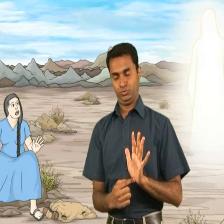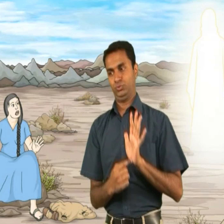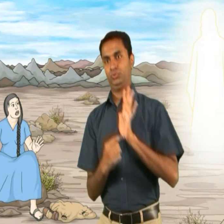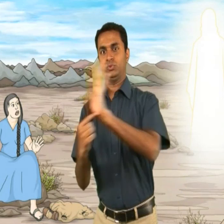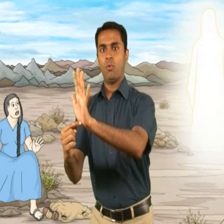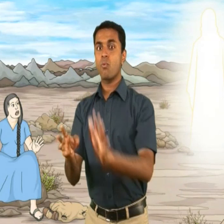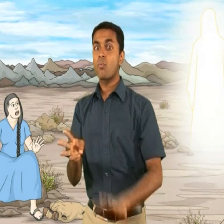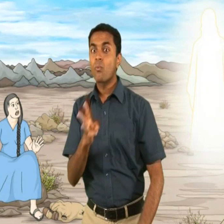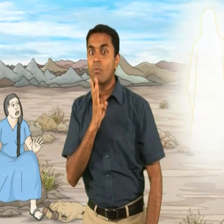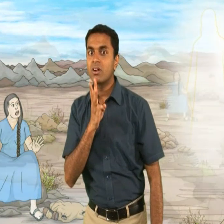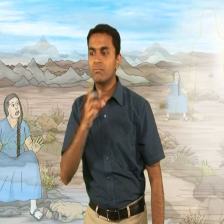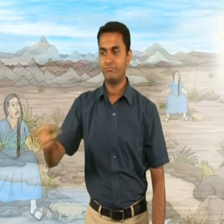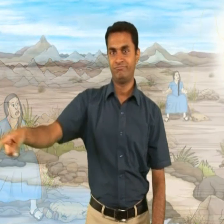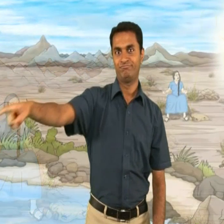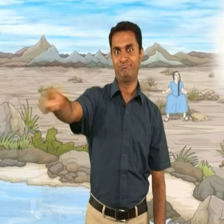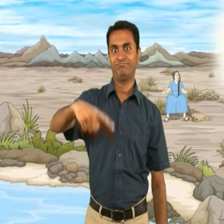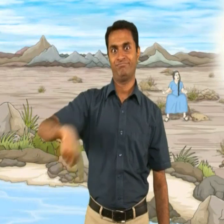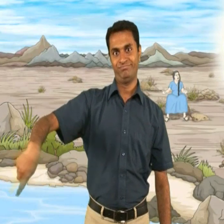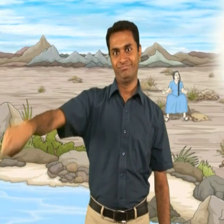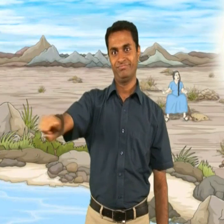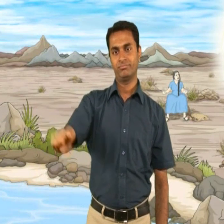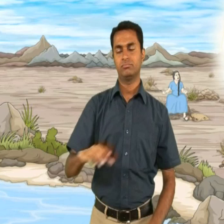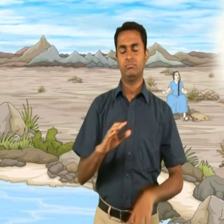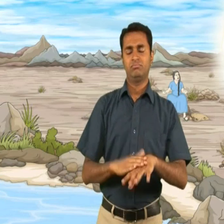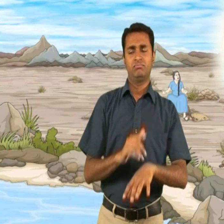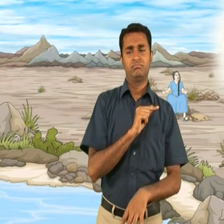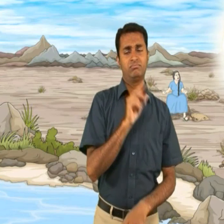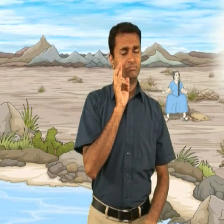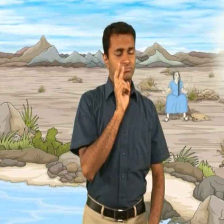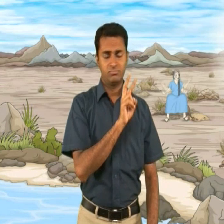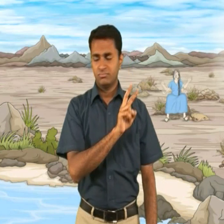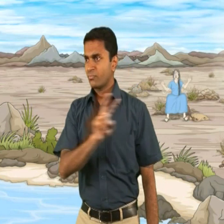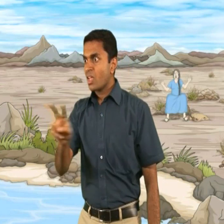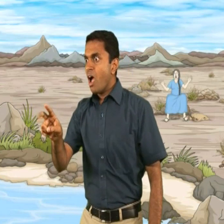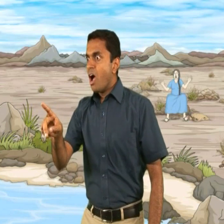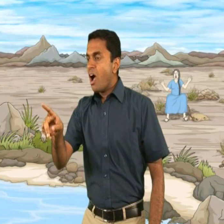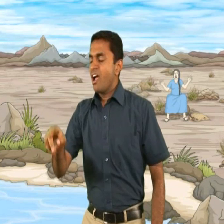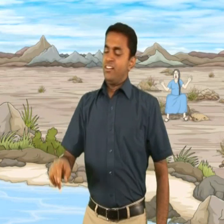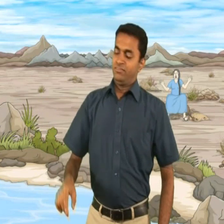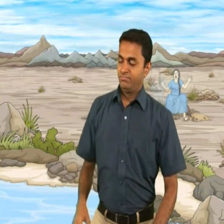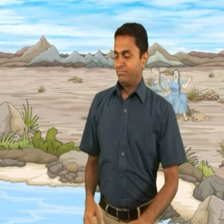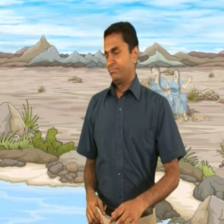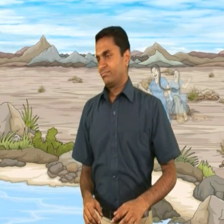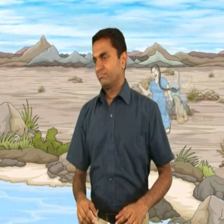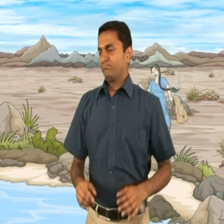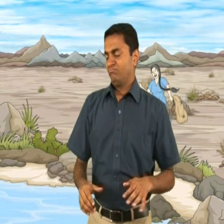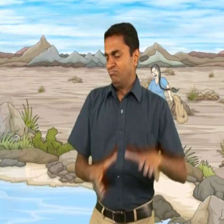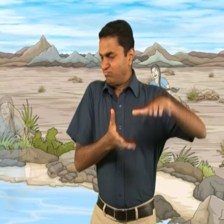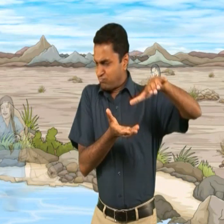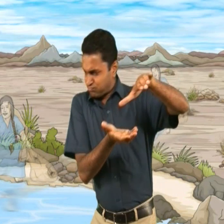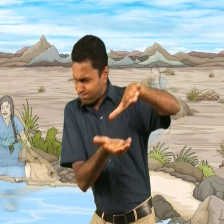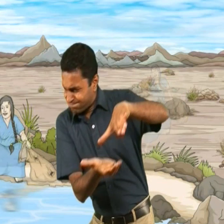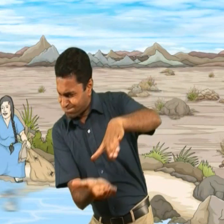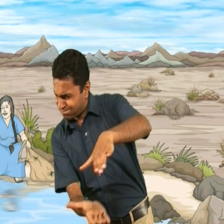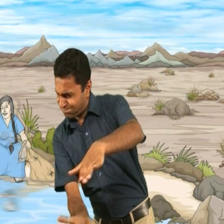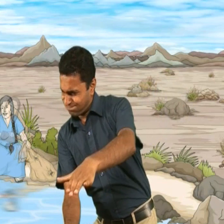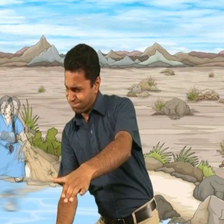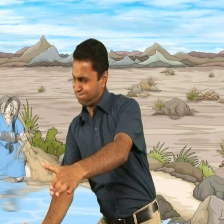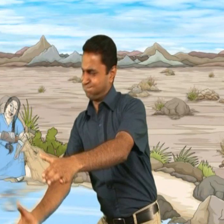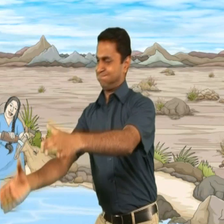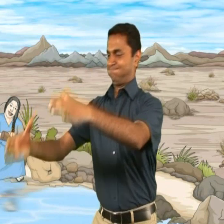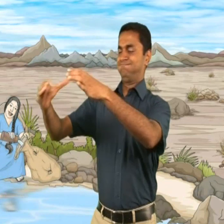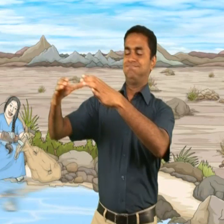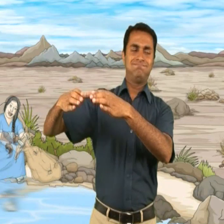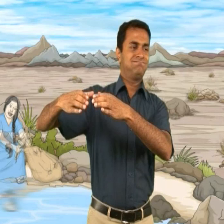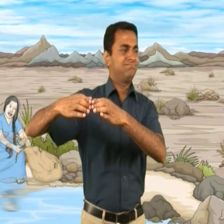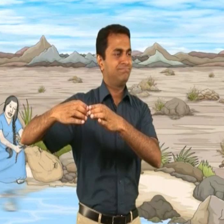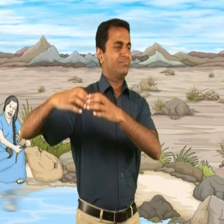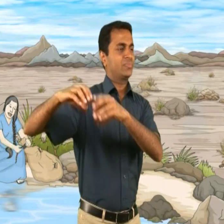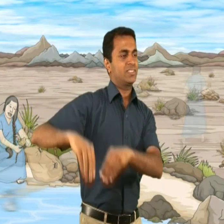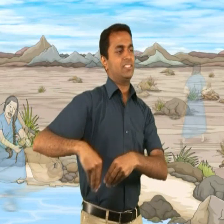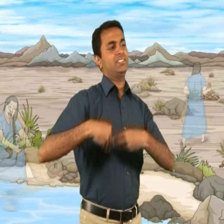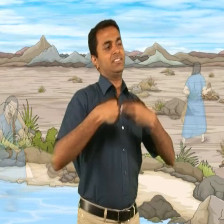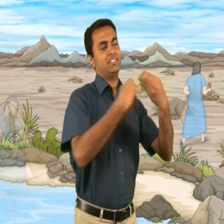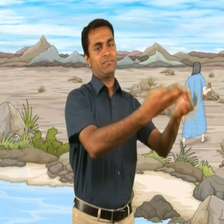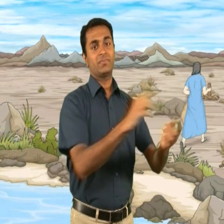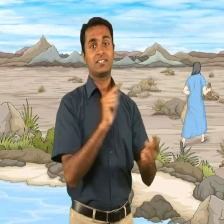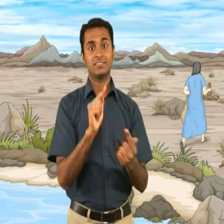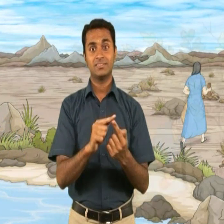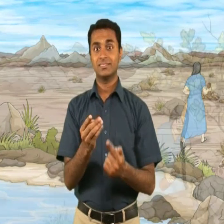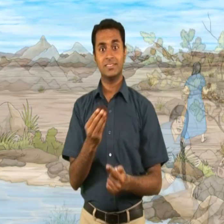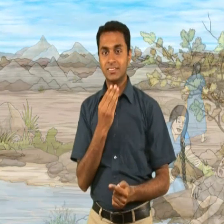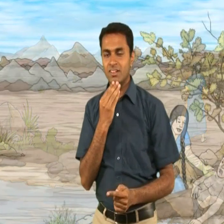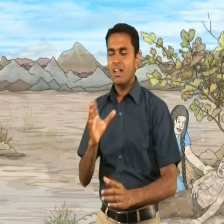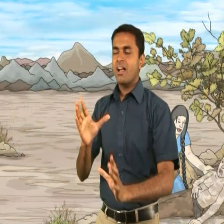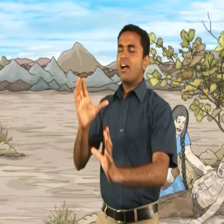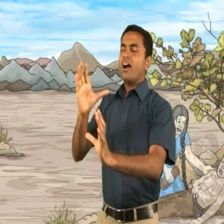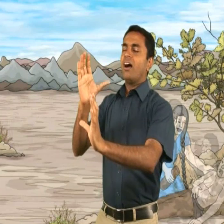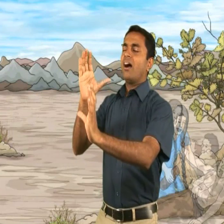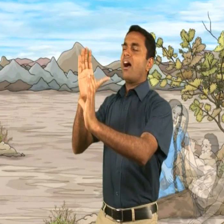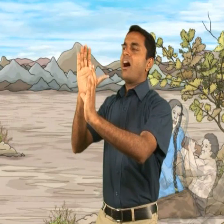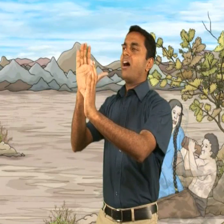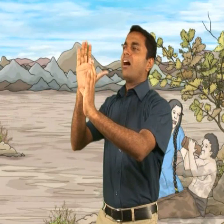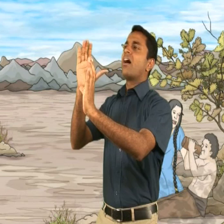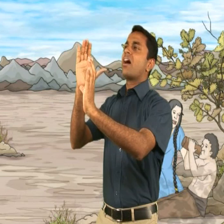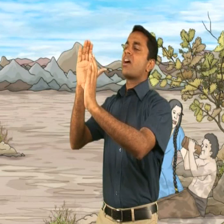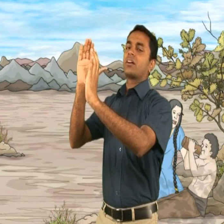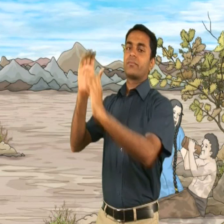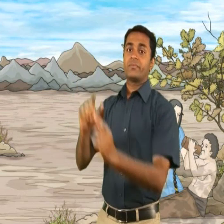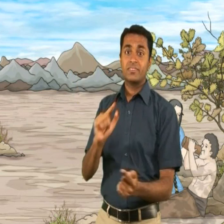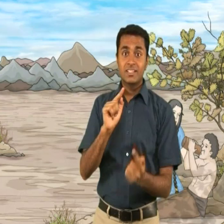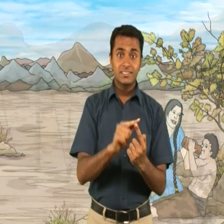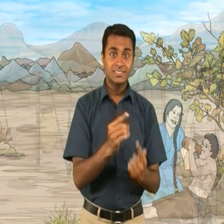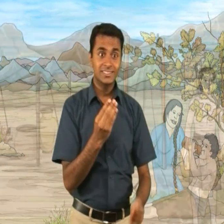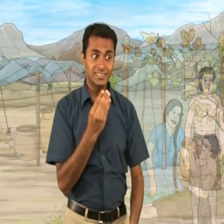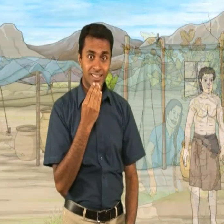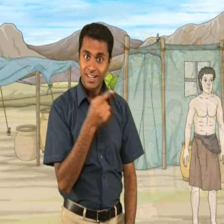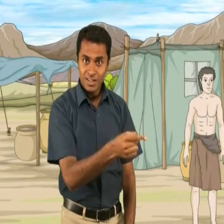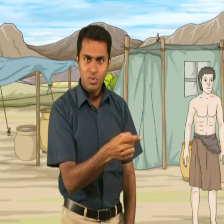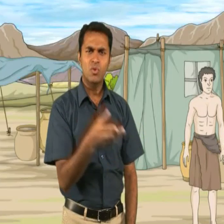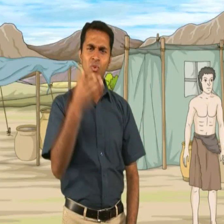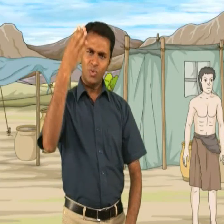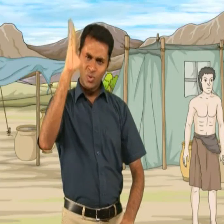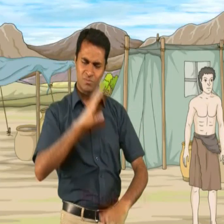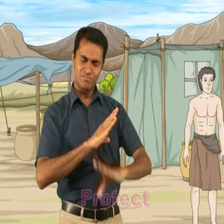Then God opened her eyes, and she saw a well of water. So she went and filled the skin with water and gave the boy a drink.